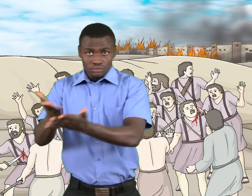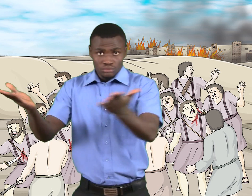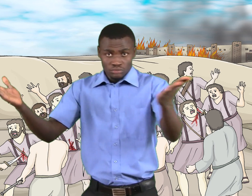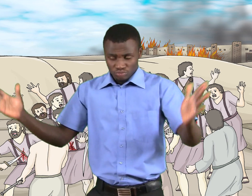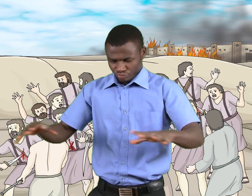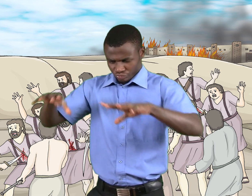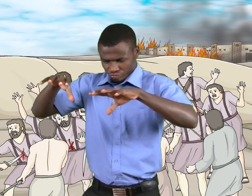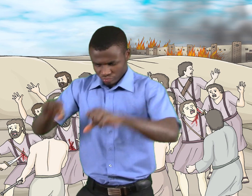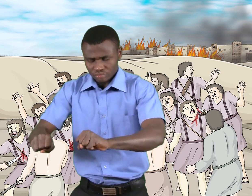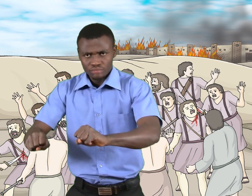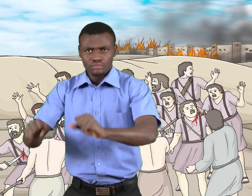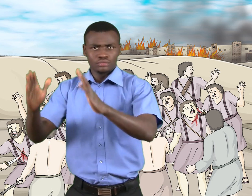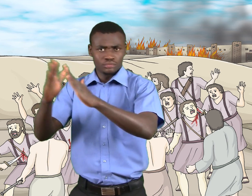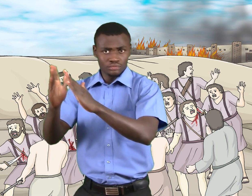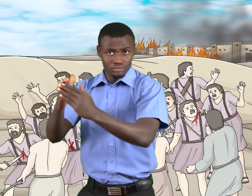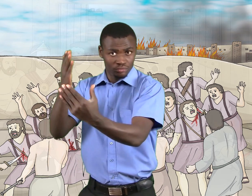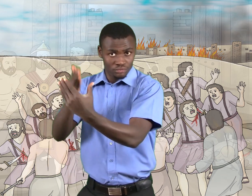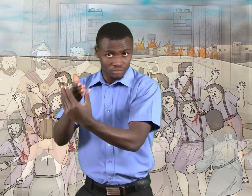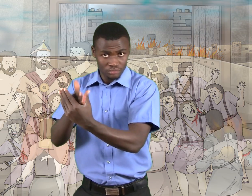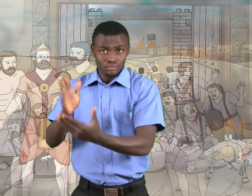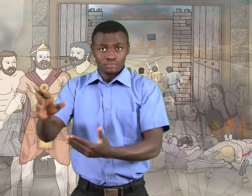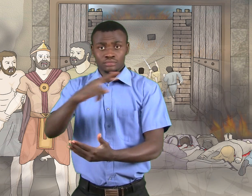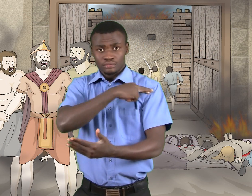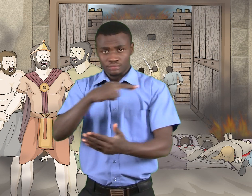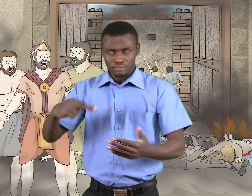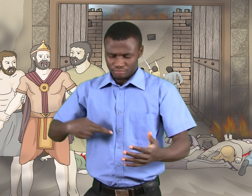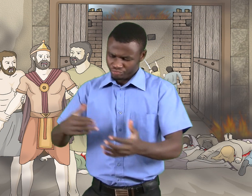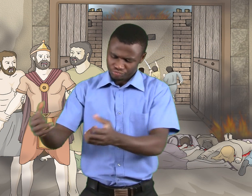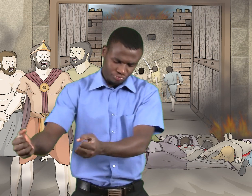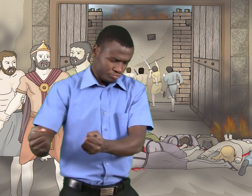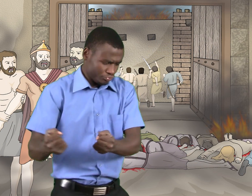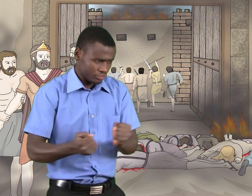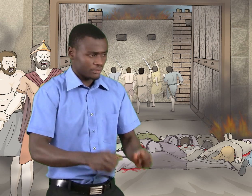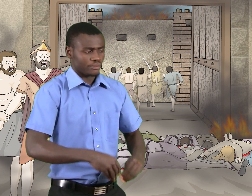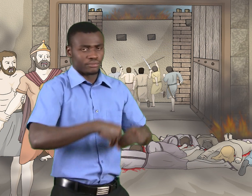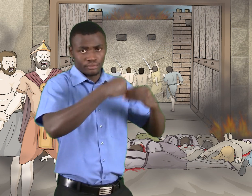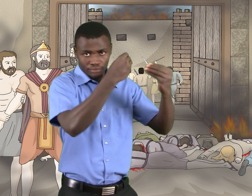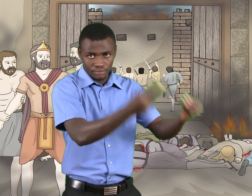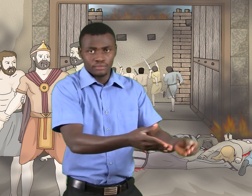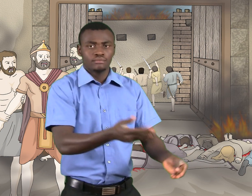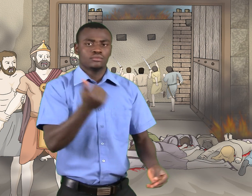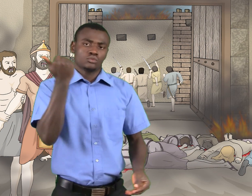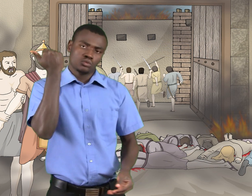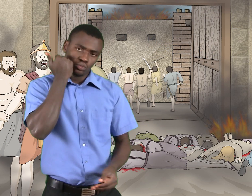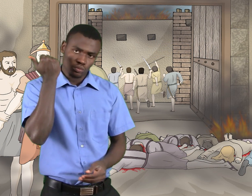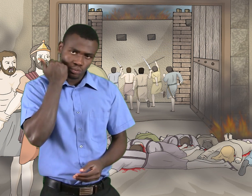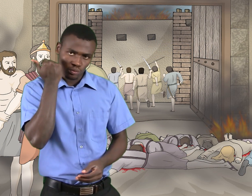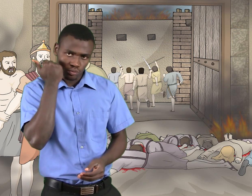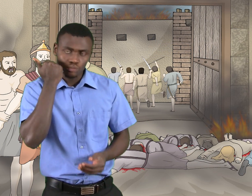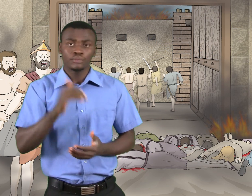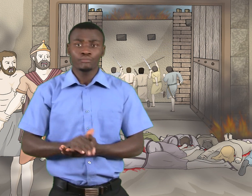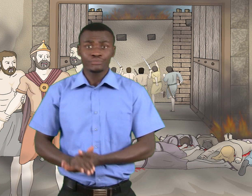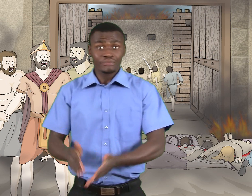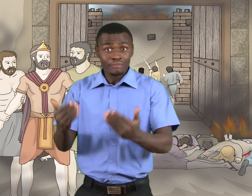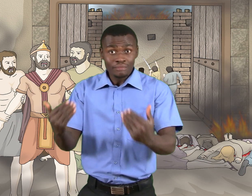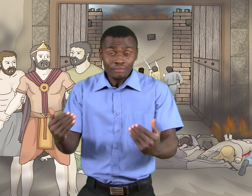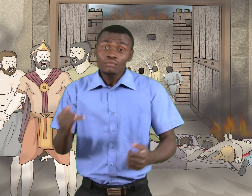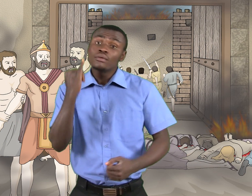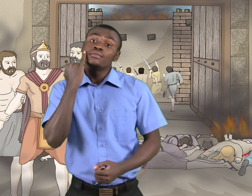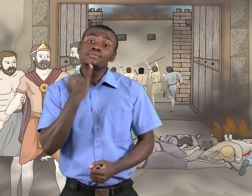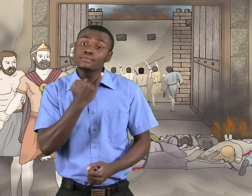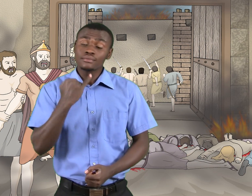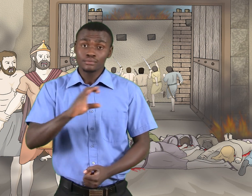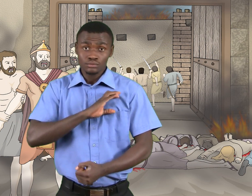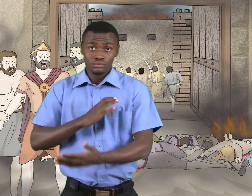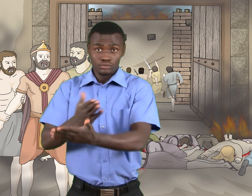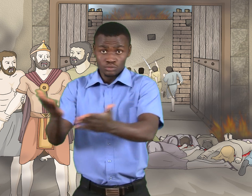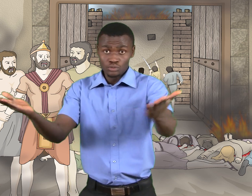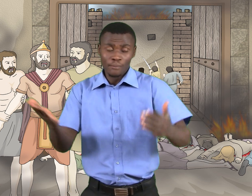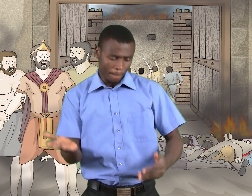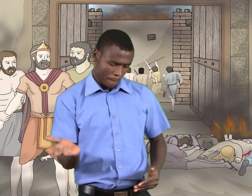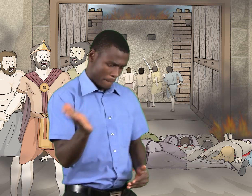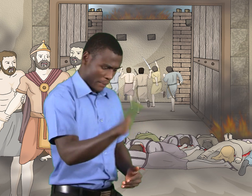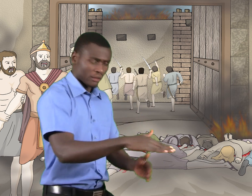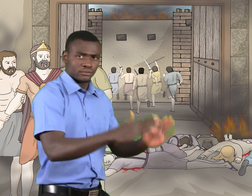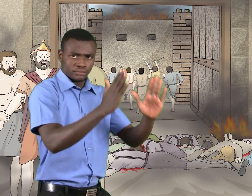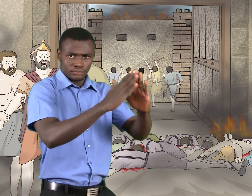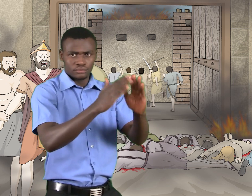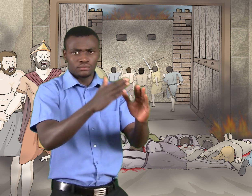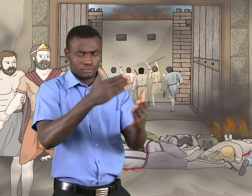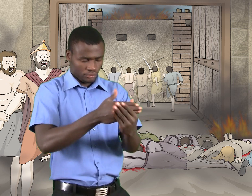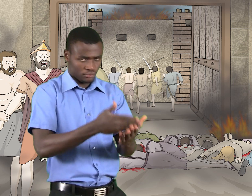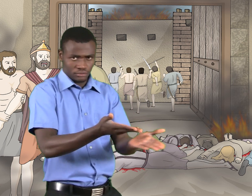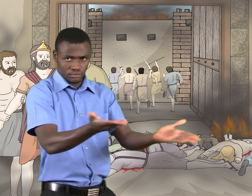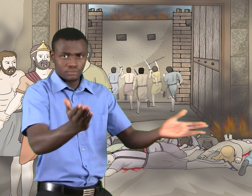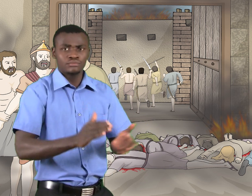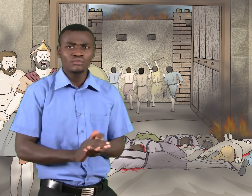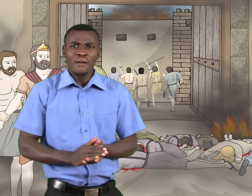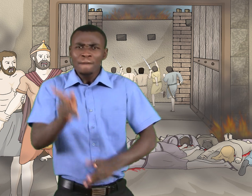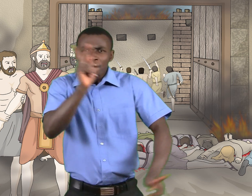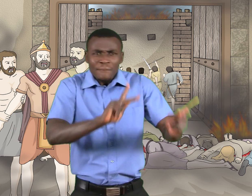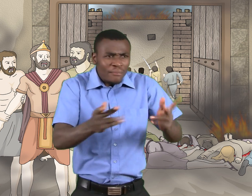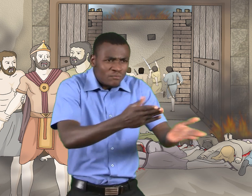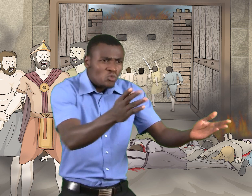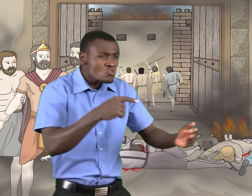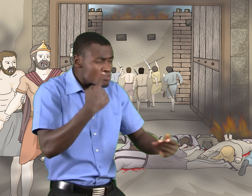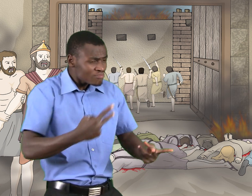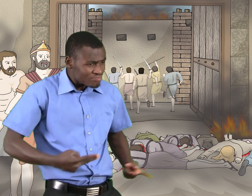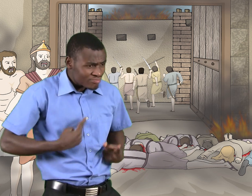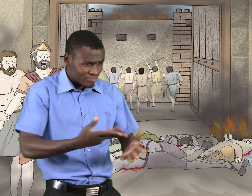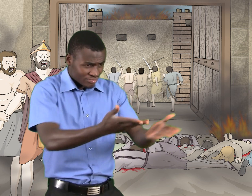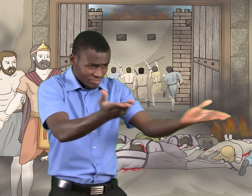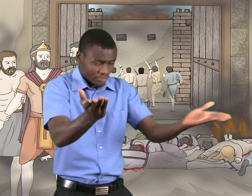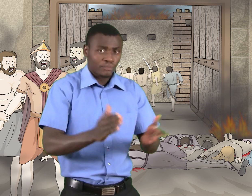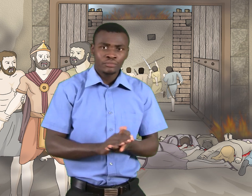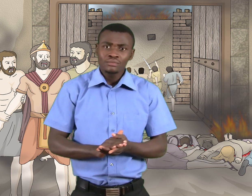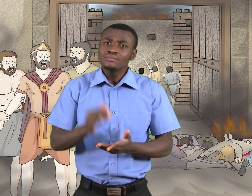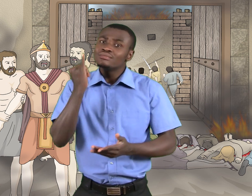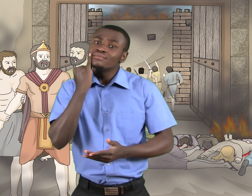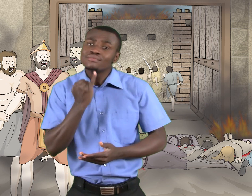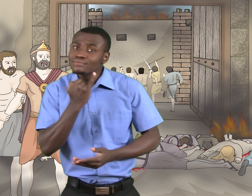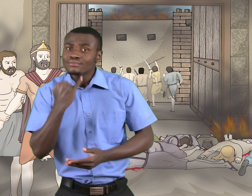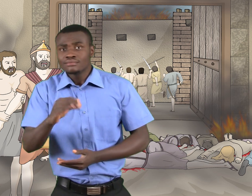But they took the king of Ai alive and brought him to Joshua.